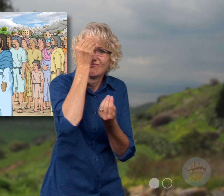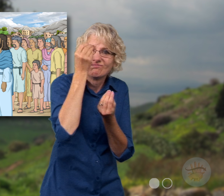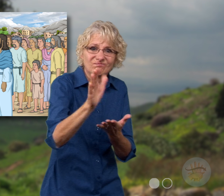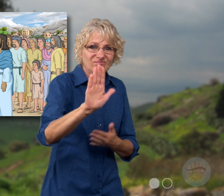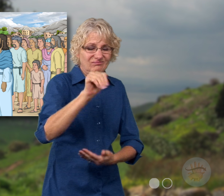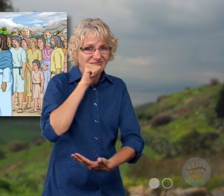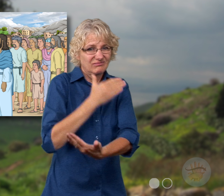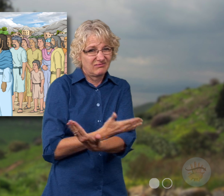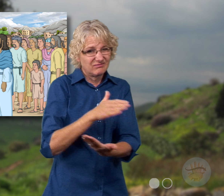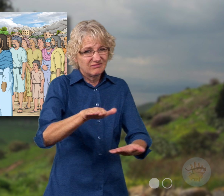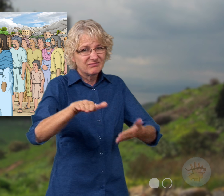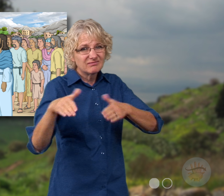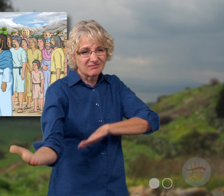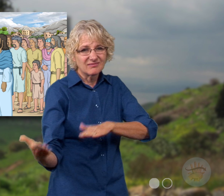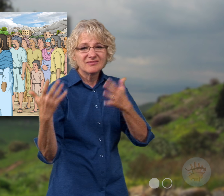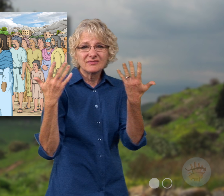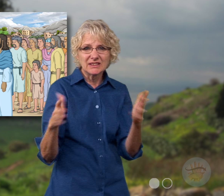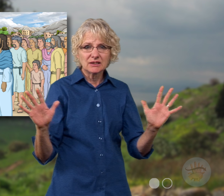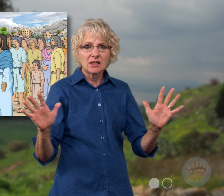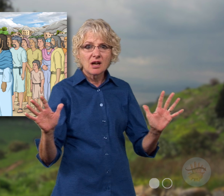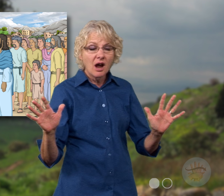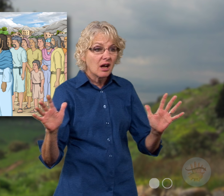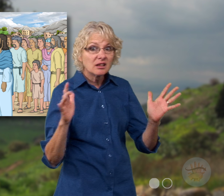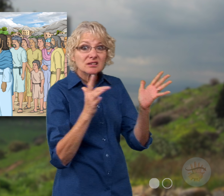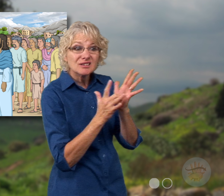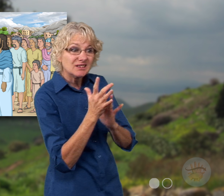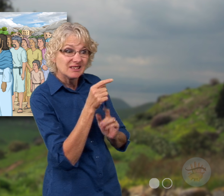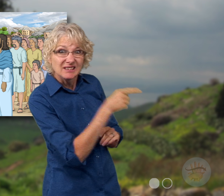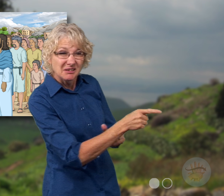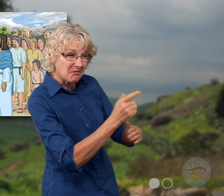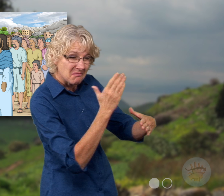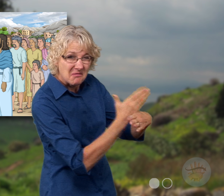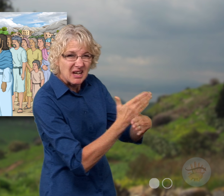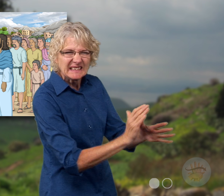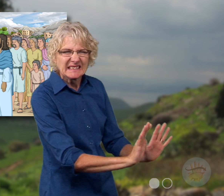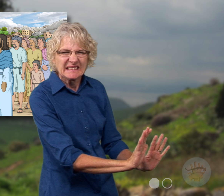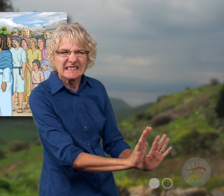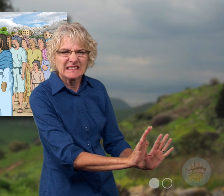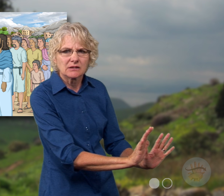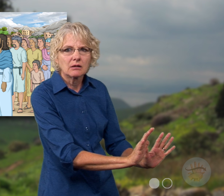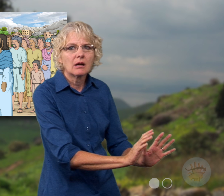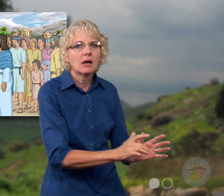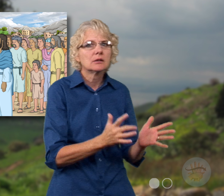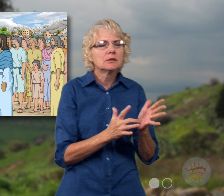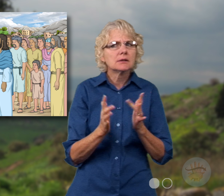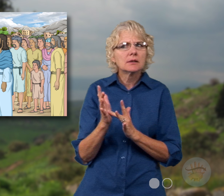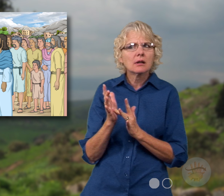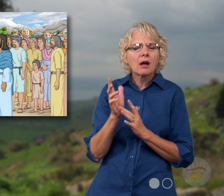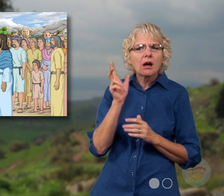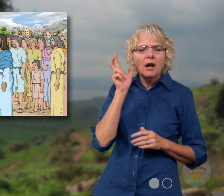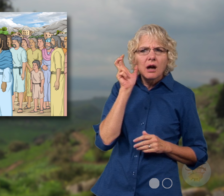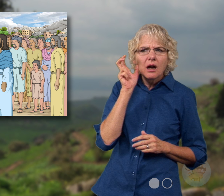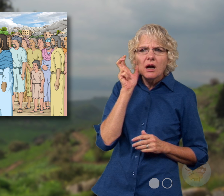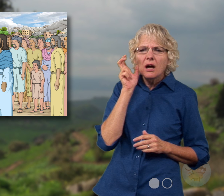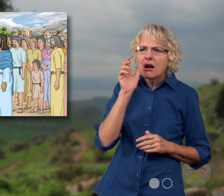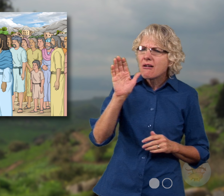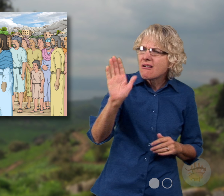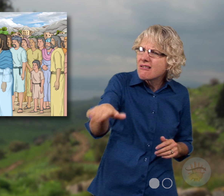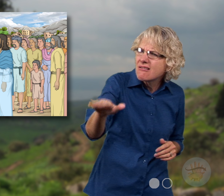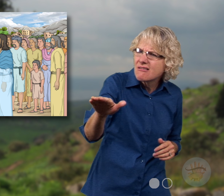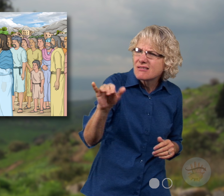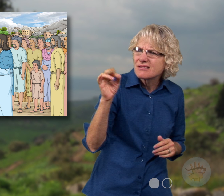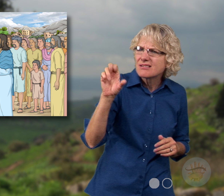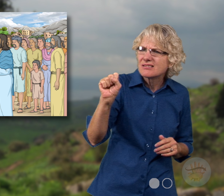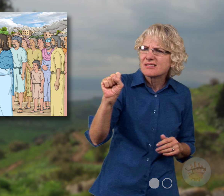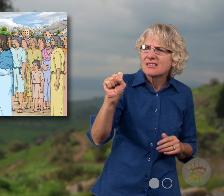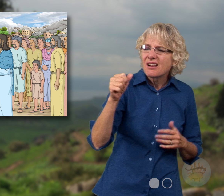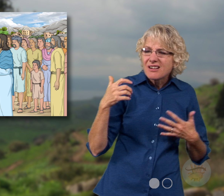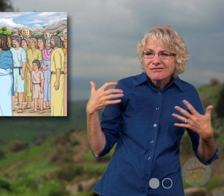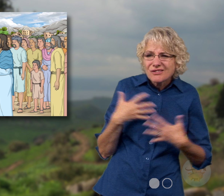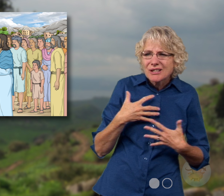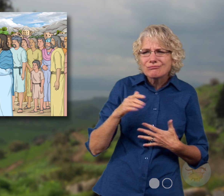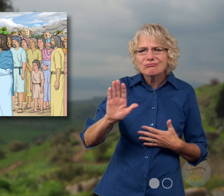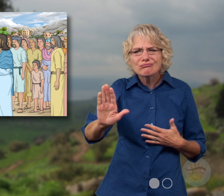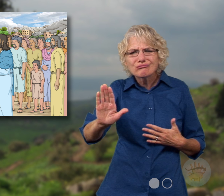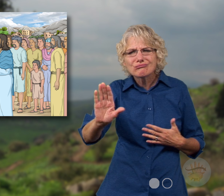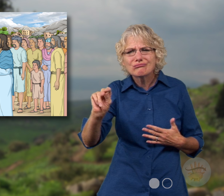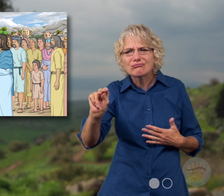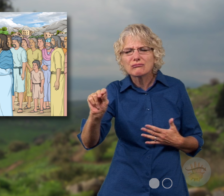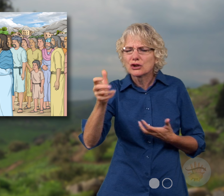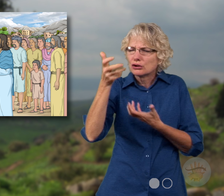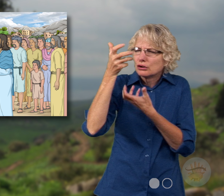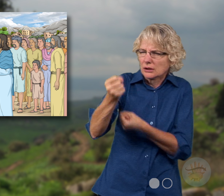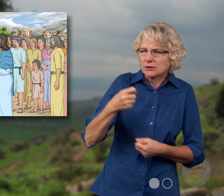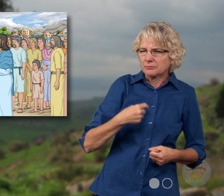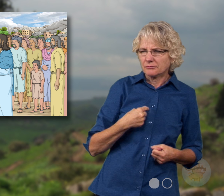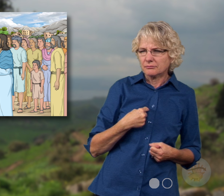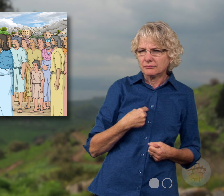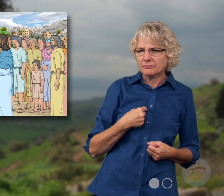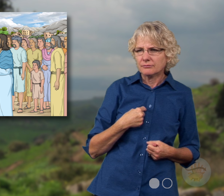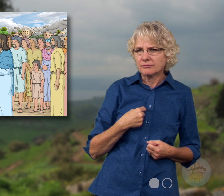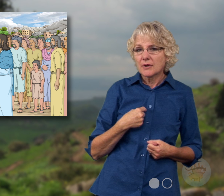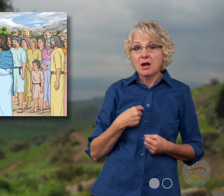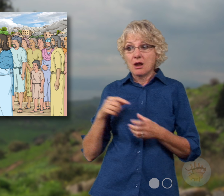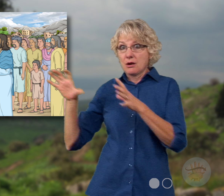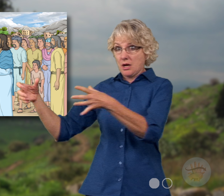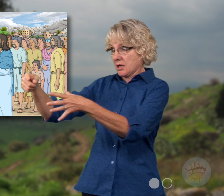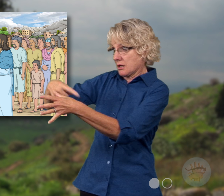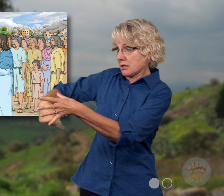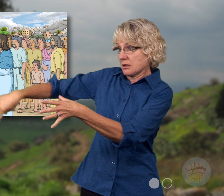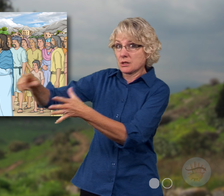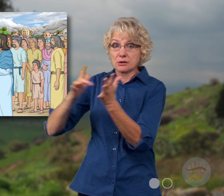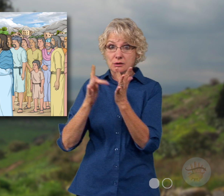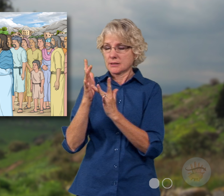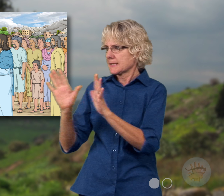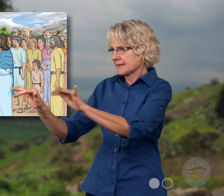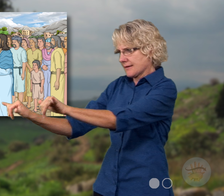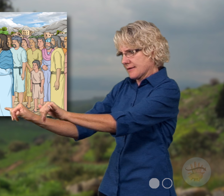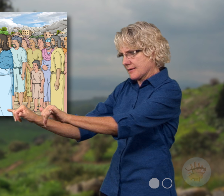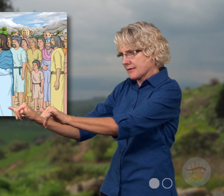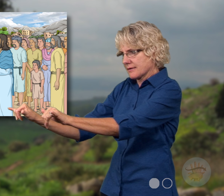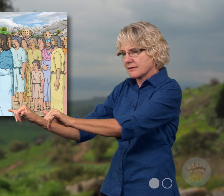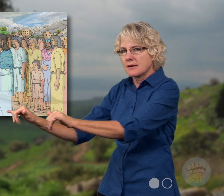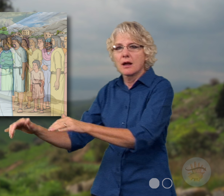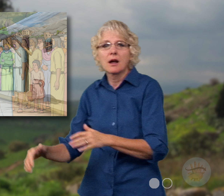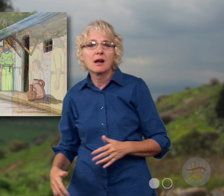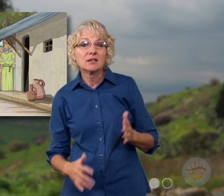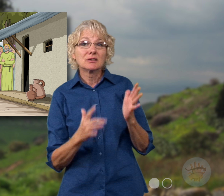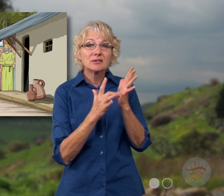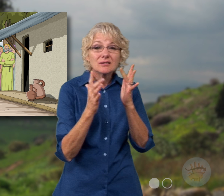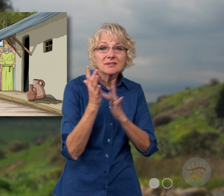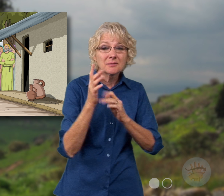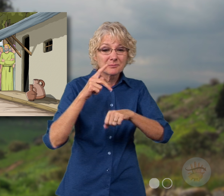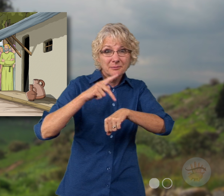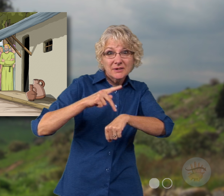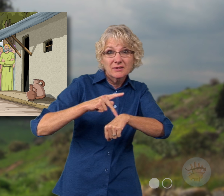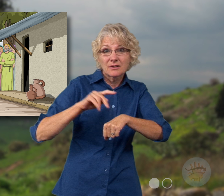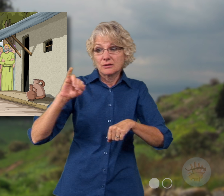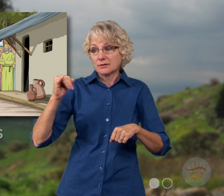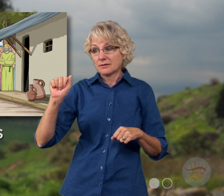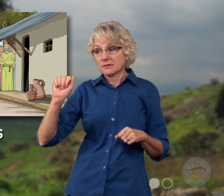why bother the Teacher anymore?” But Jesus overheard their conversation and said to Jairus, “Do not be afraid;